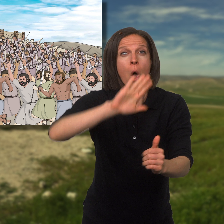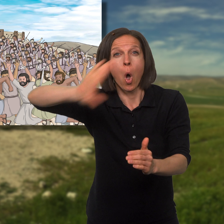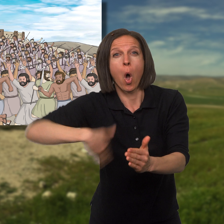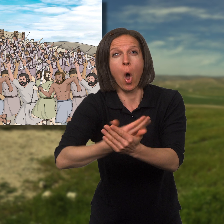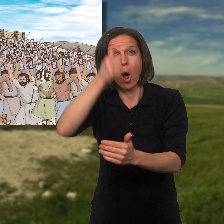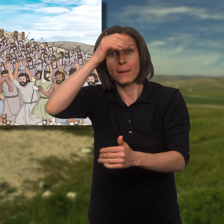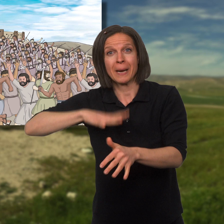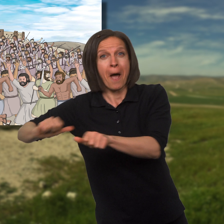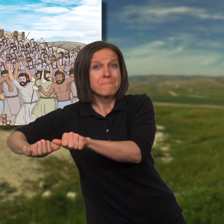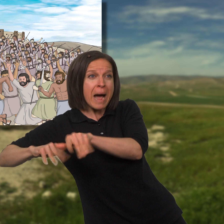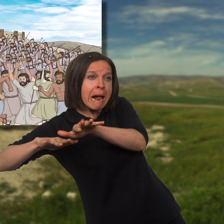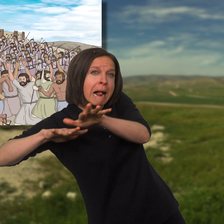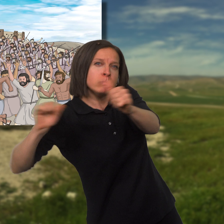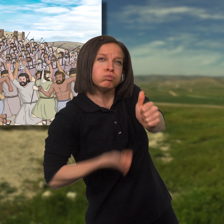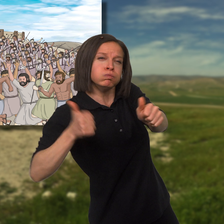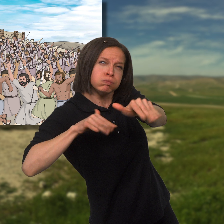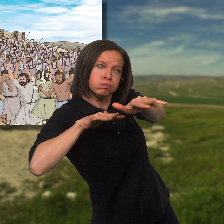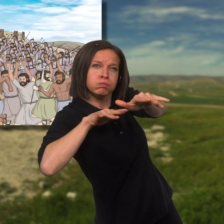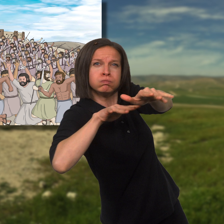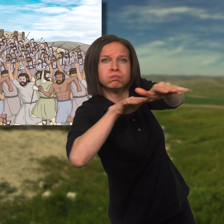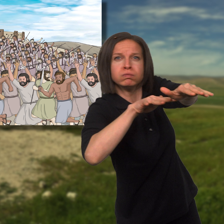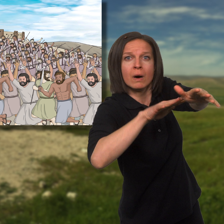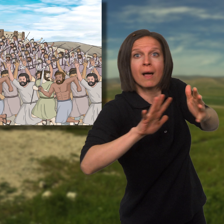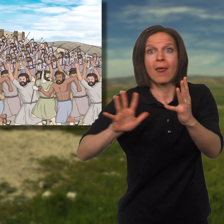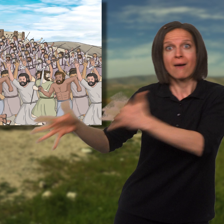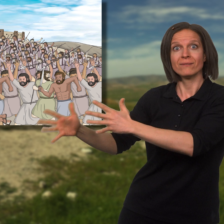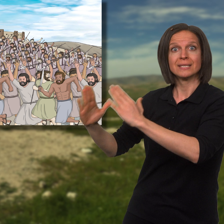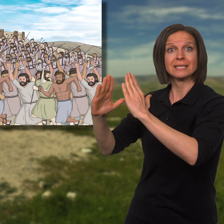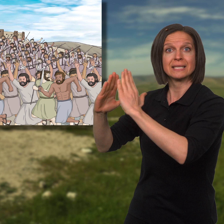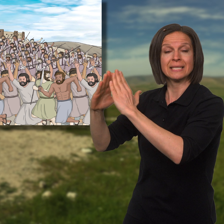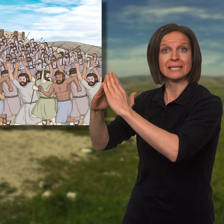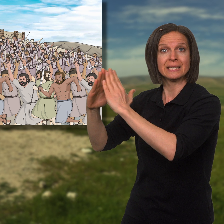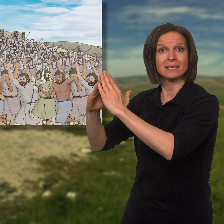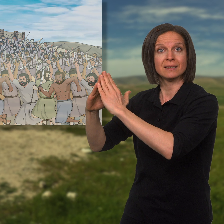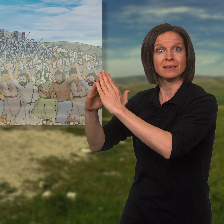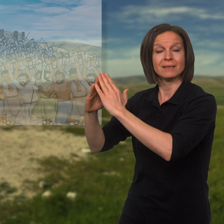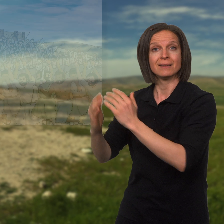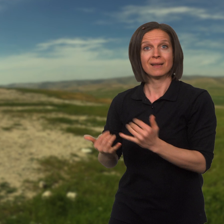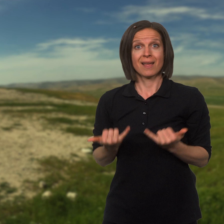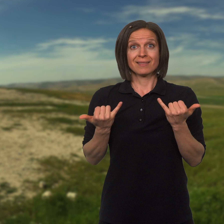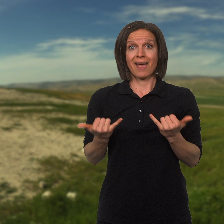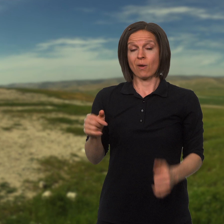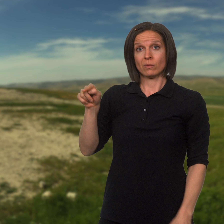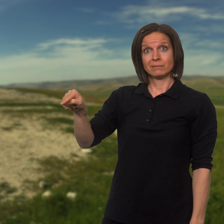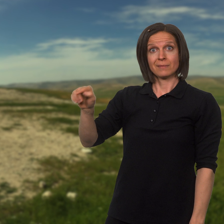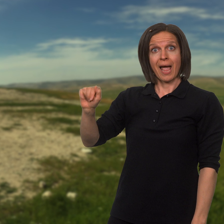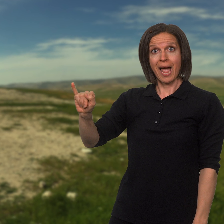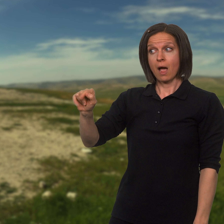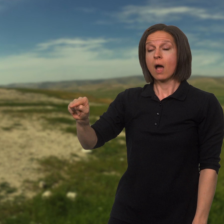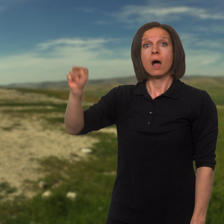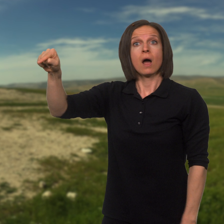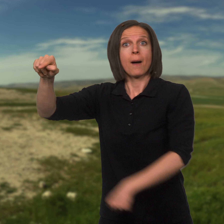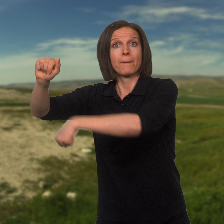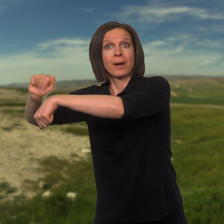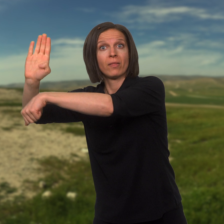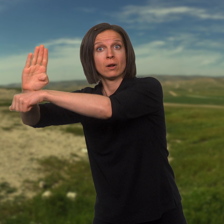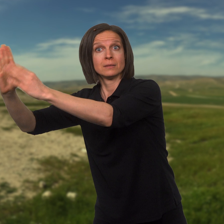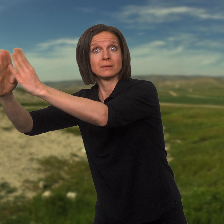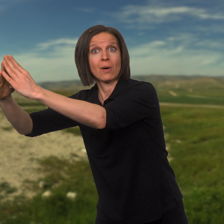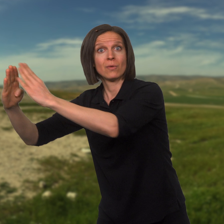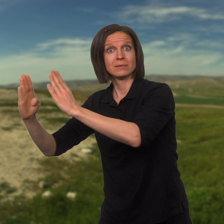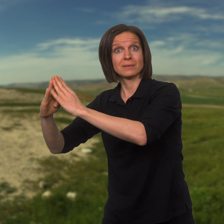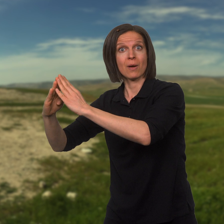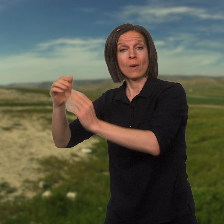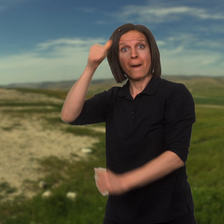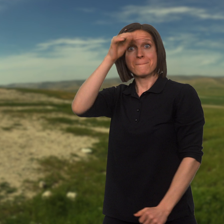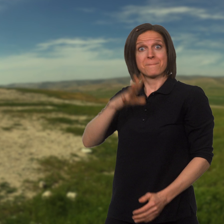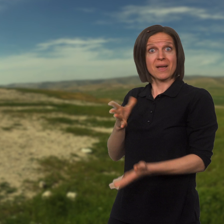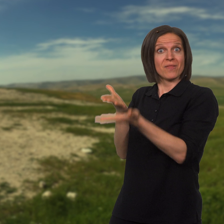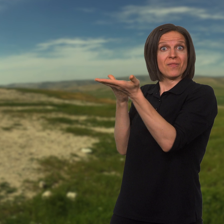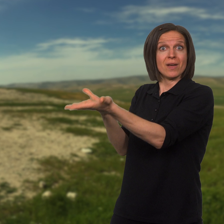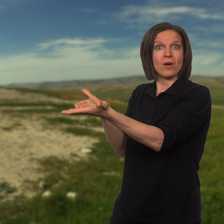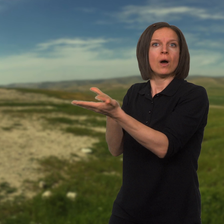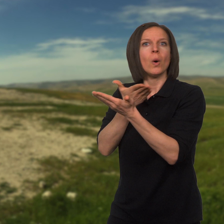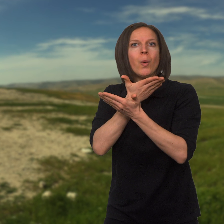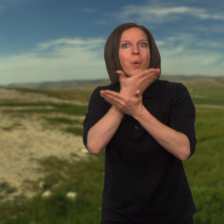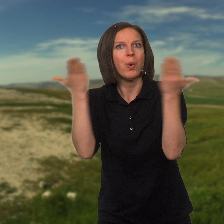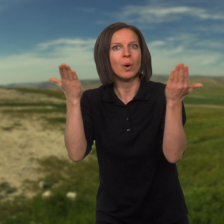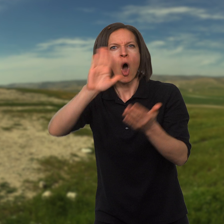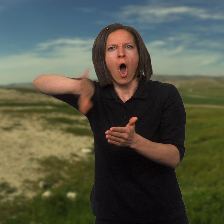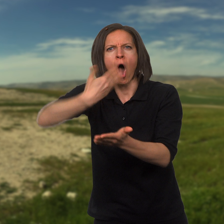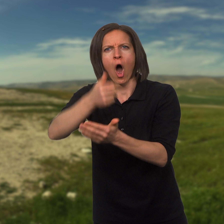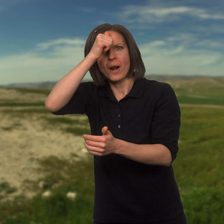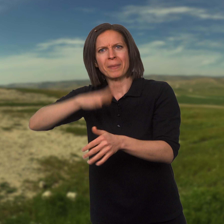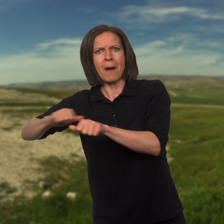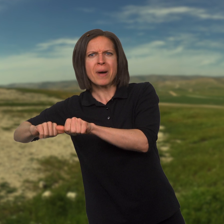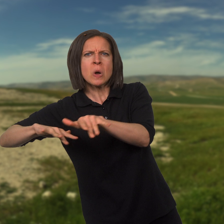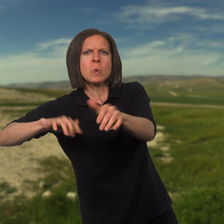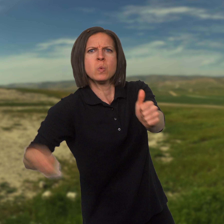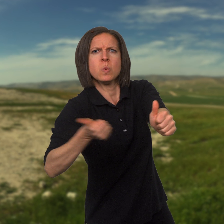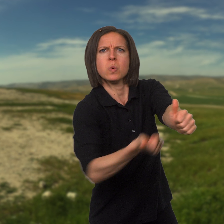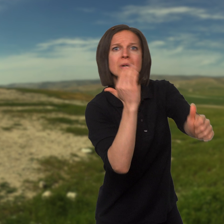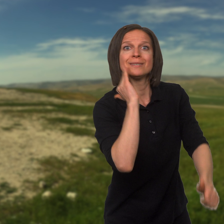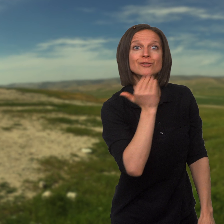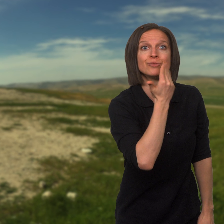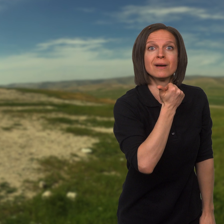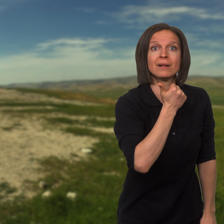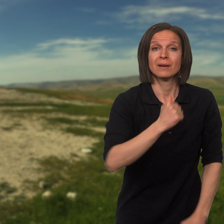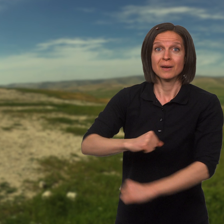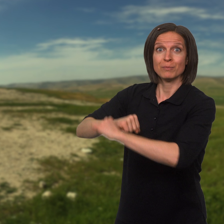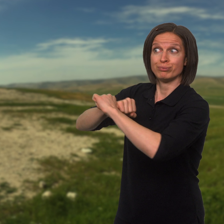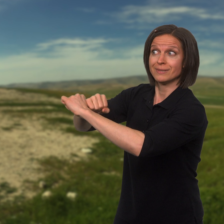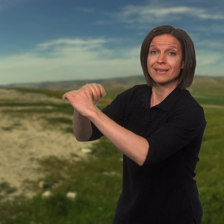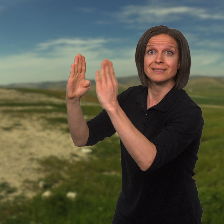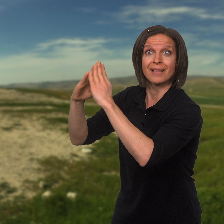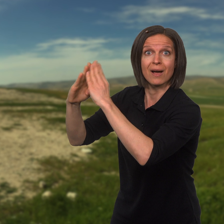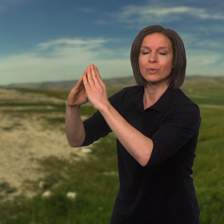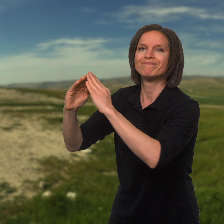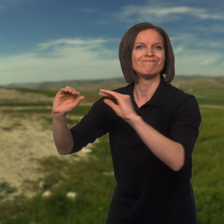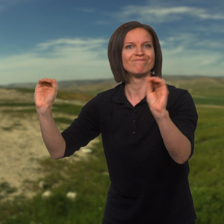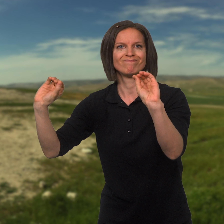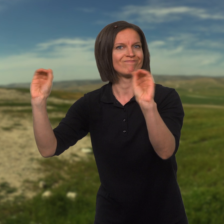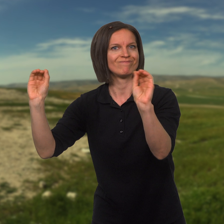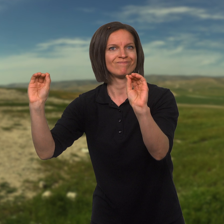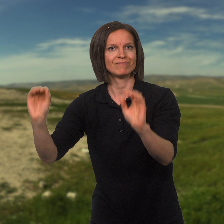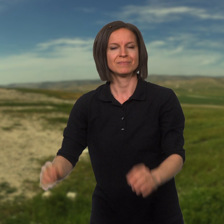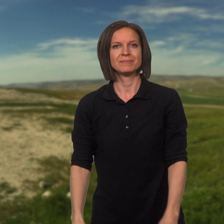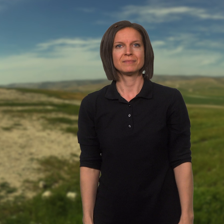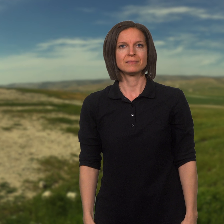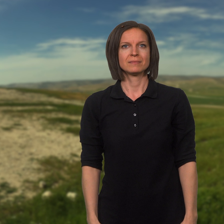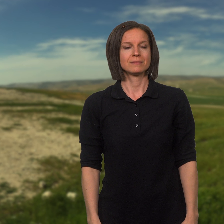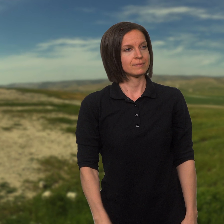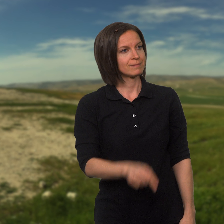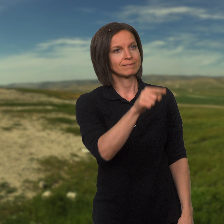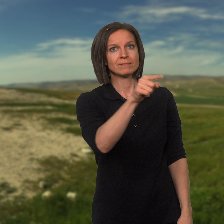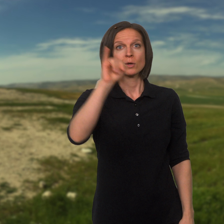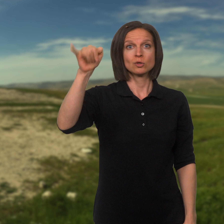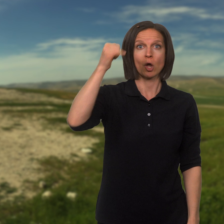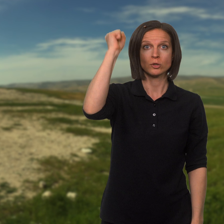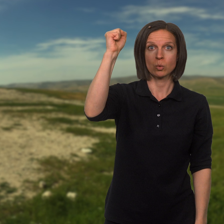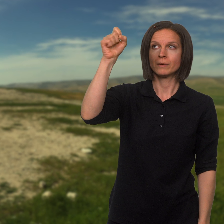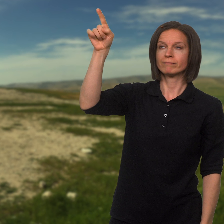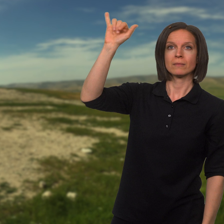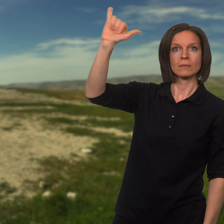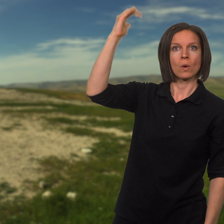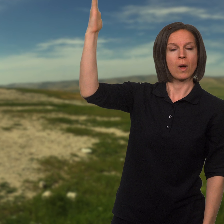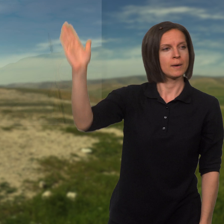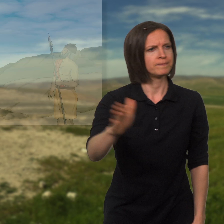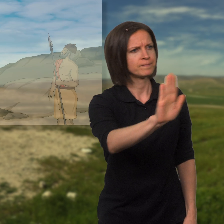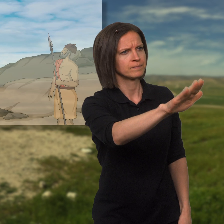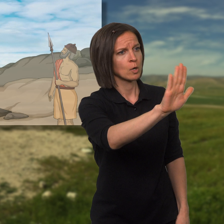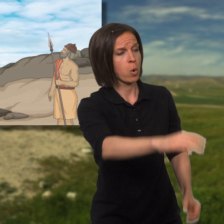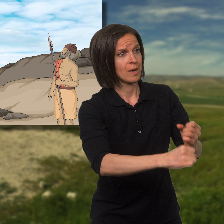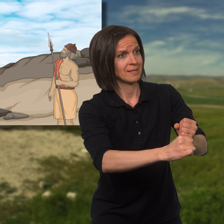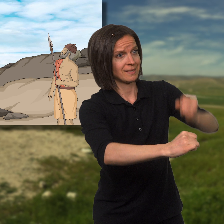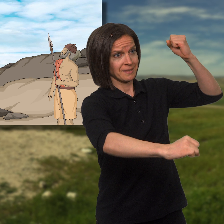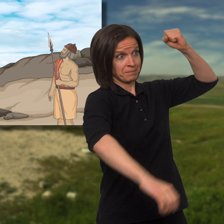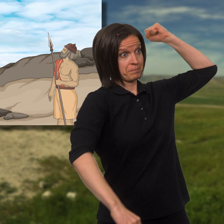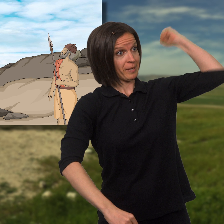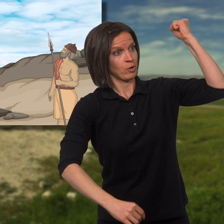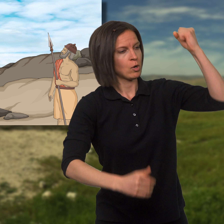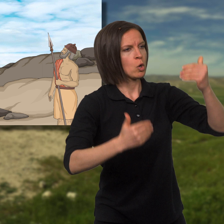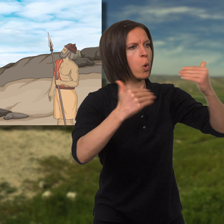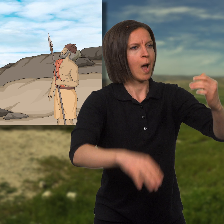Not a man was left in Ai or Bethel who did not go out after Israel, leaving the city wide open while they pursued Israel.